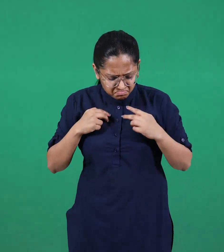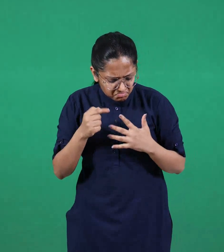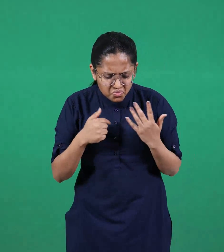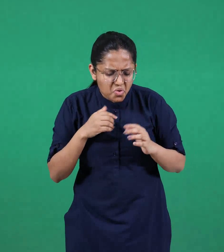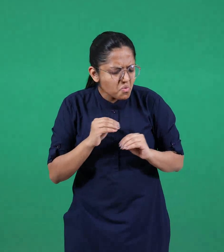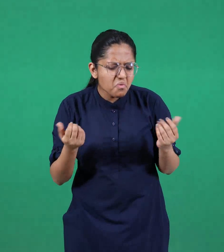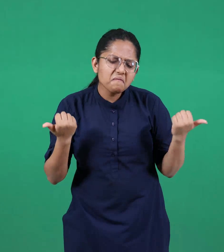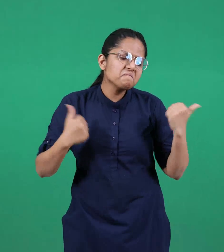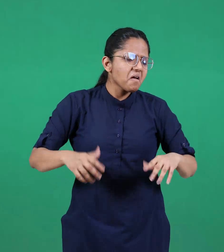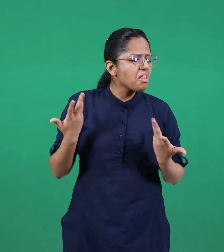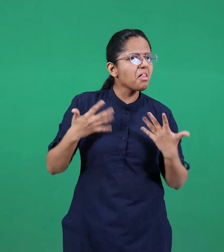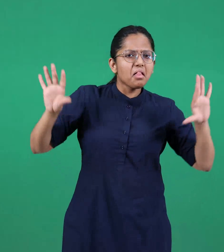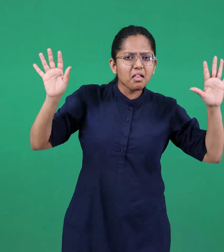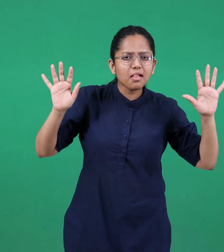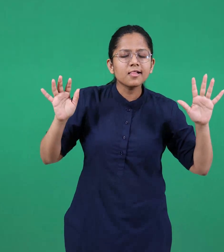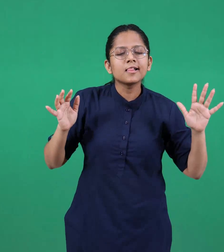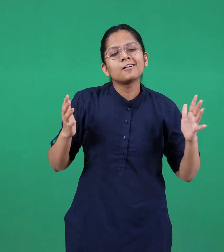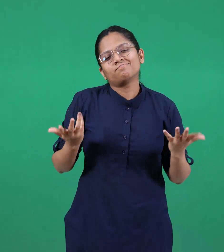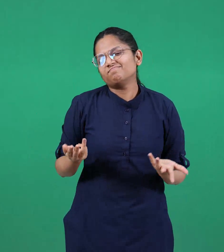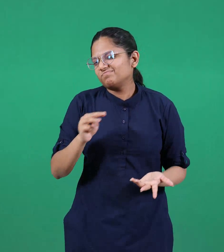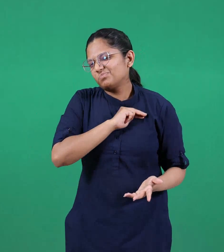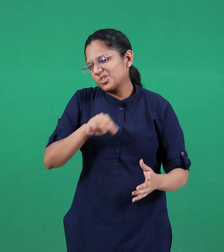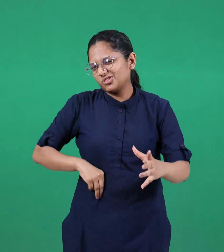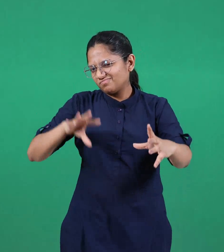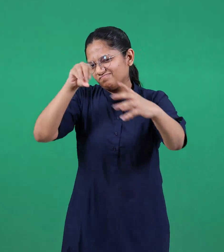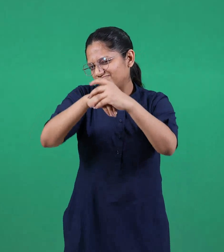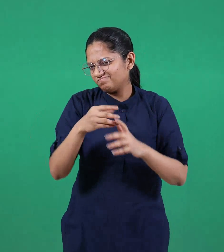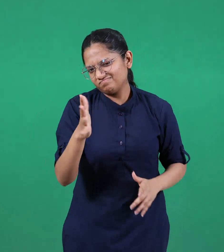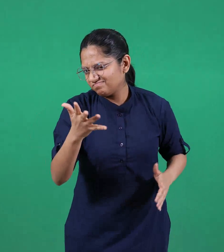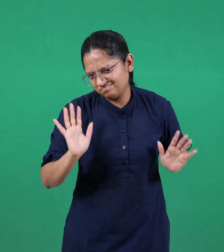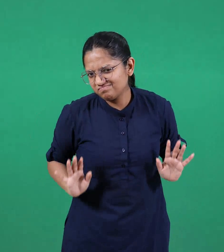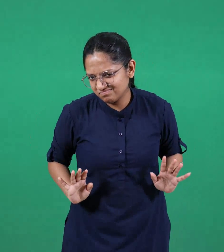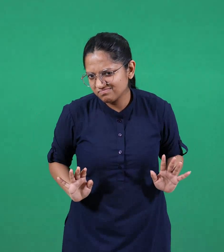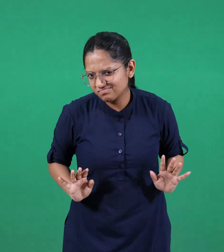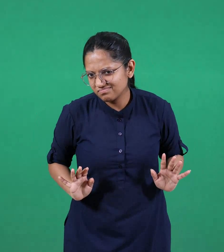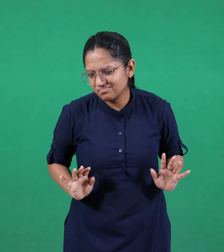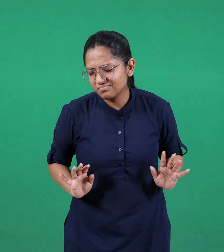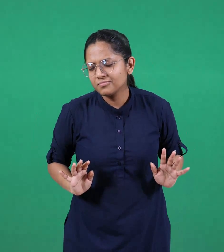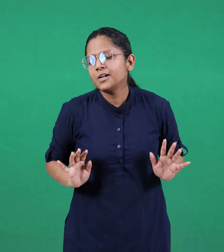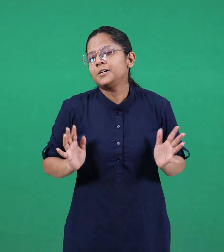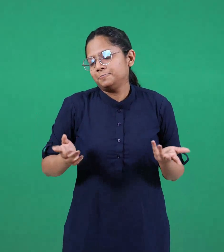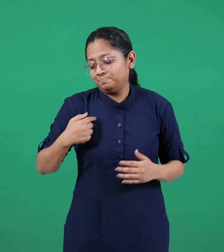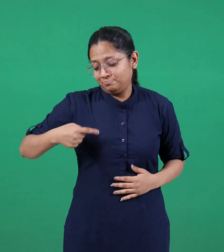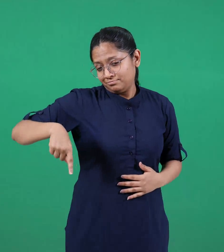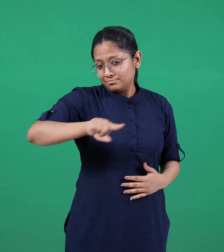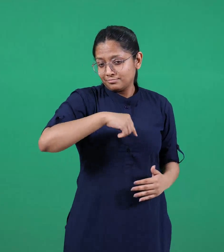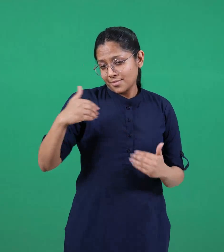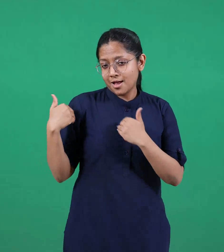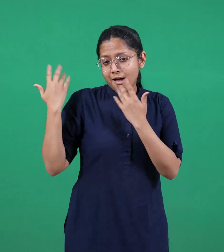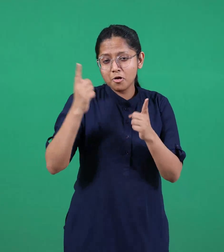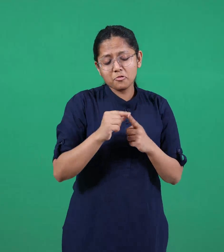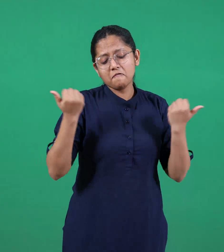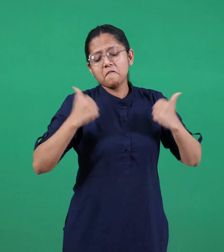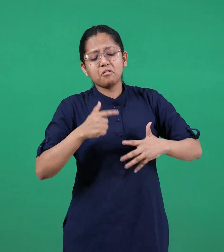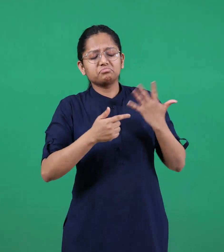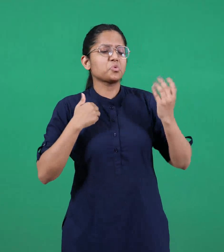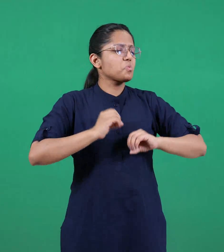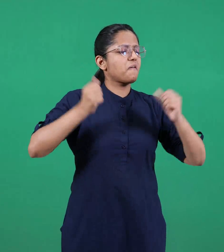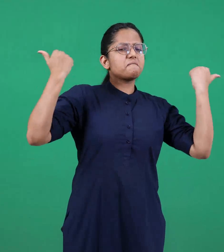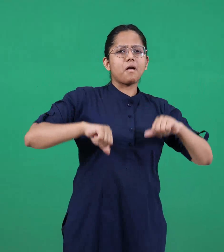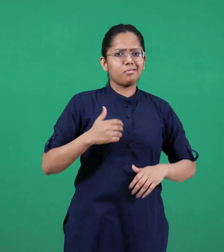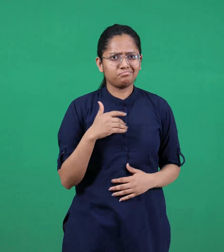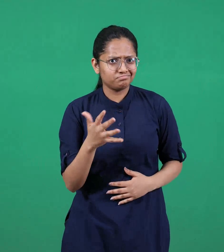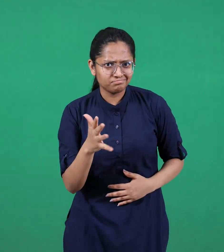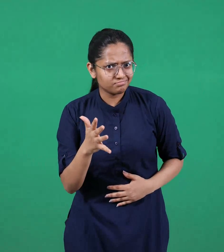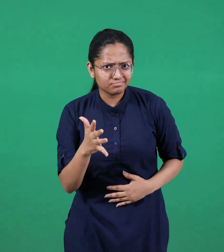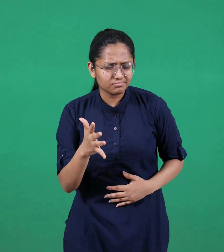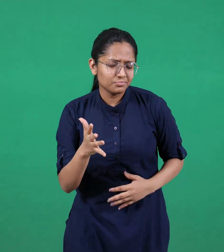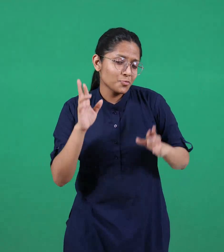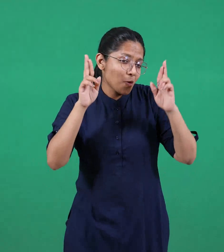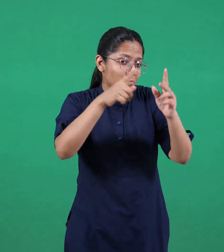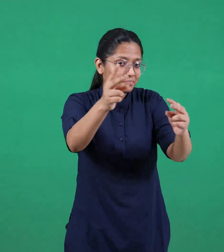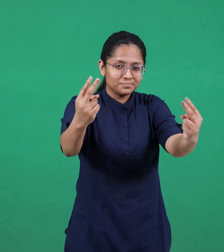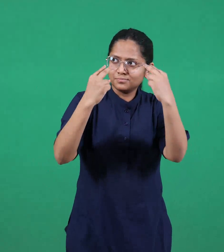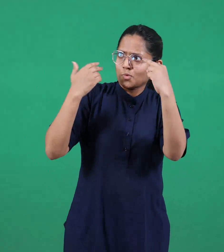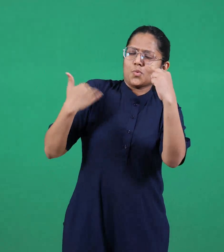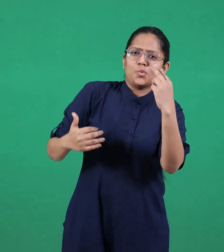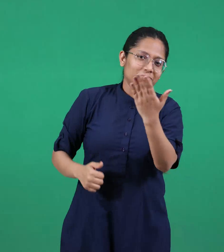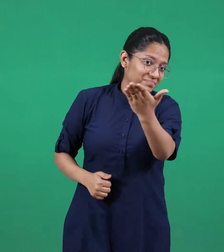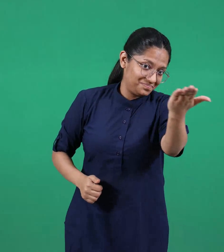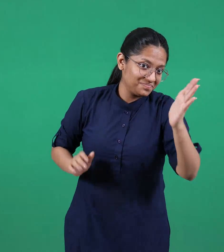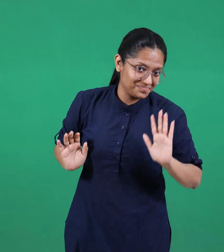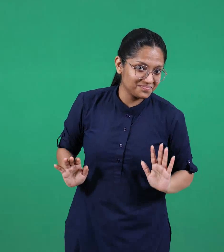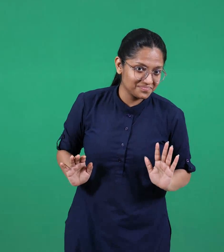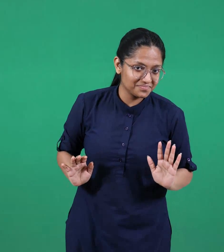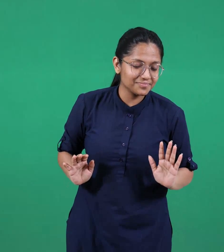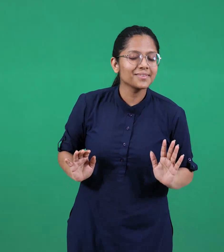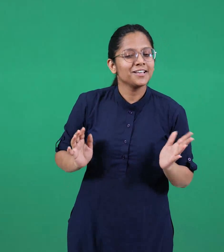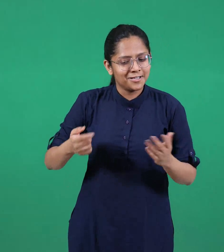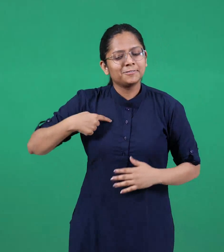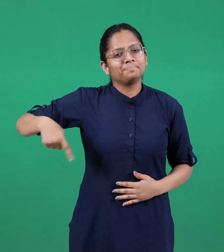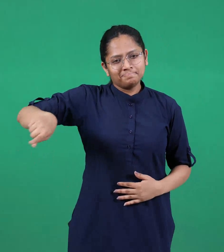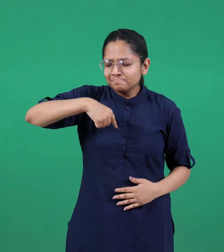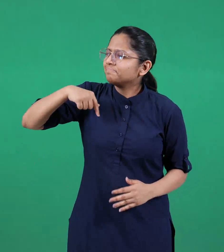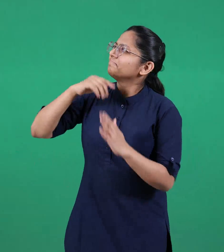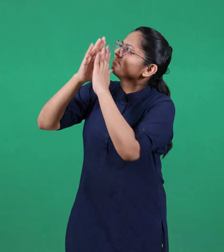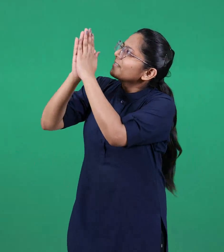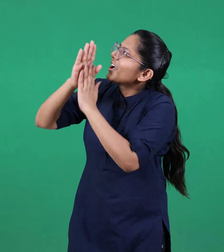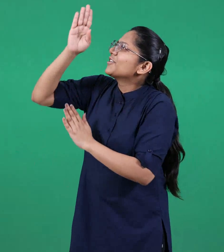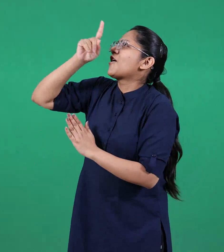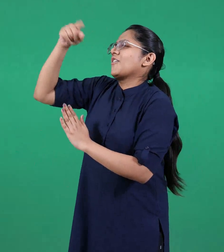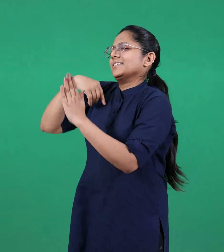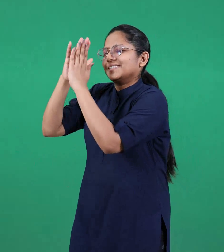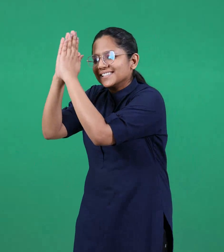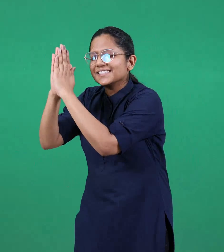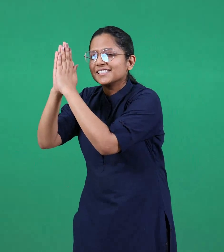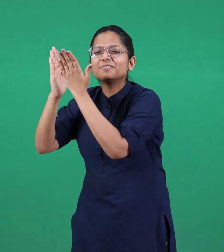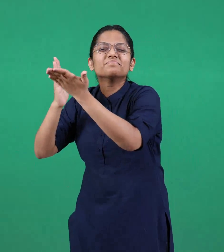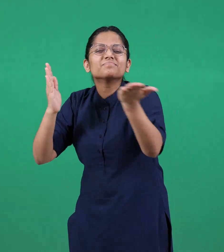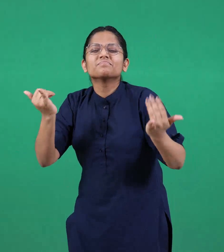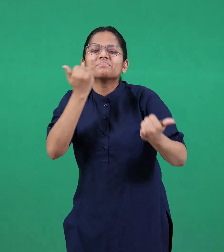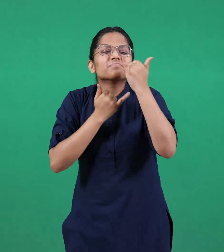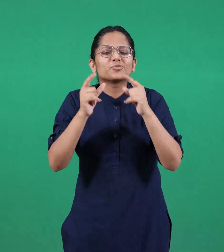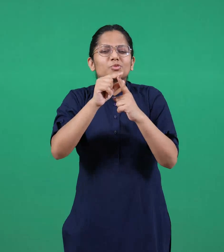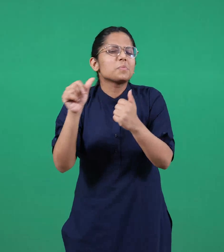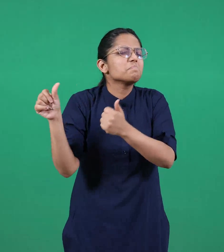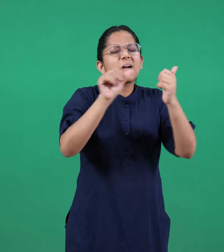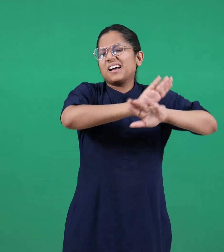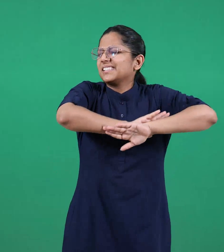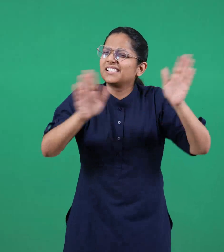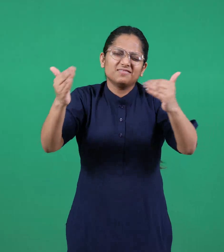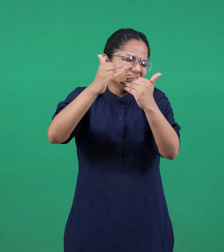And I hope you will realize that we have not failed the test.